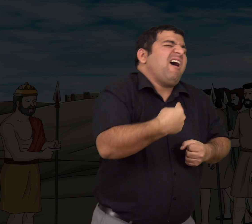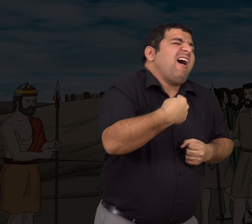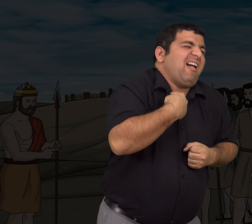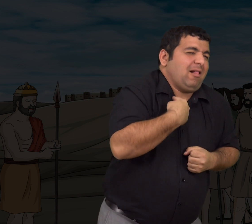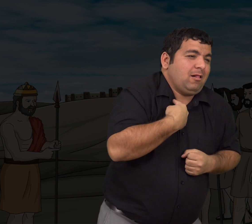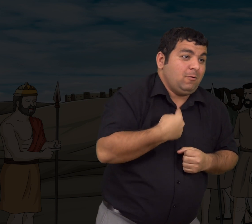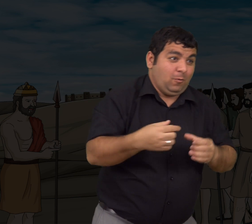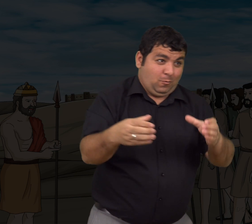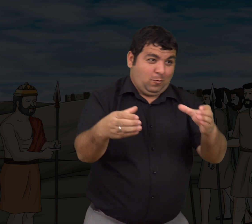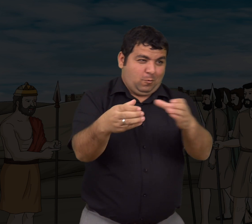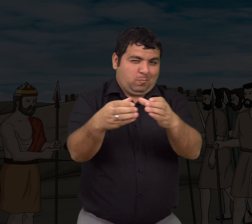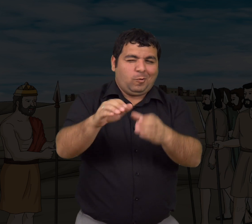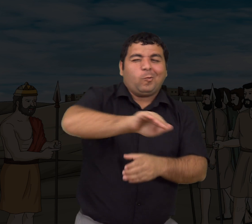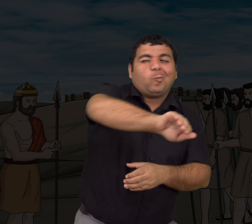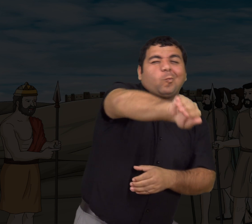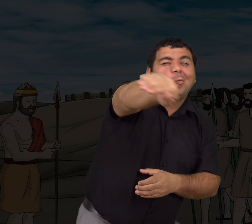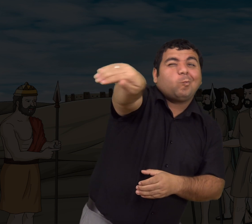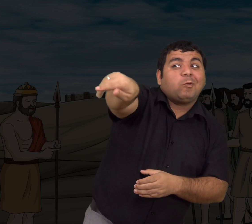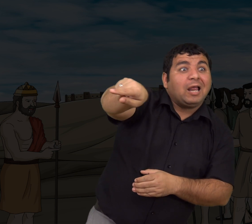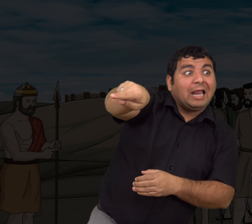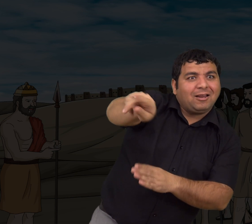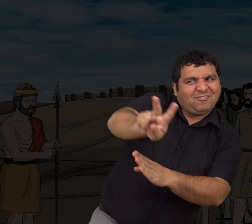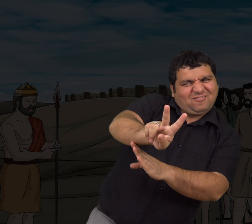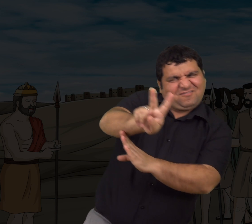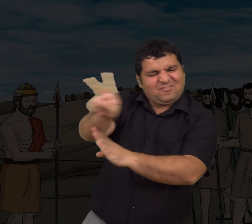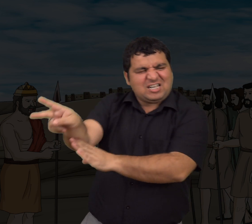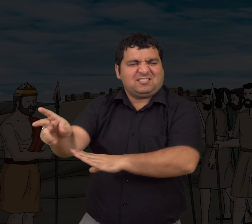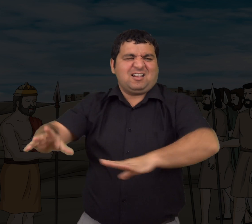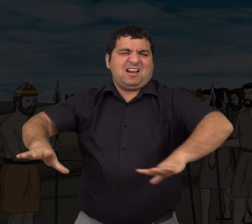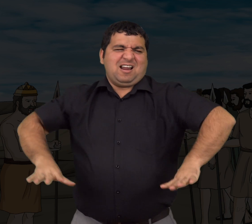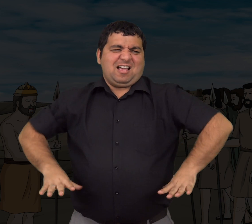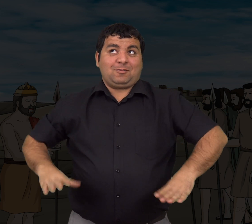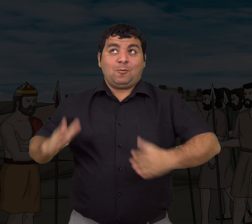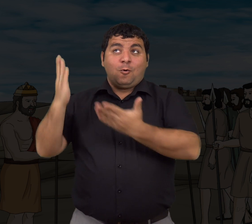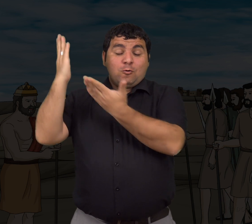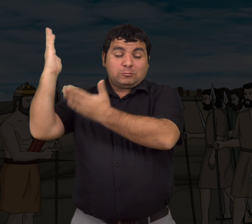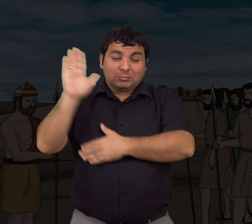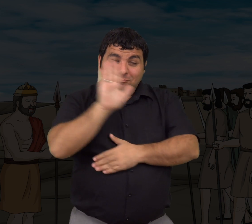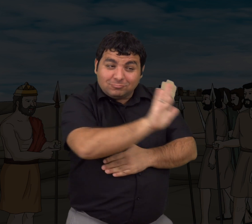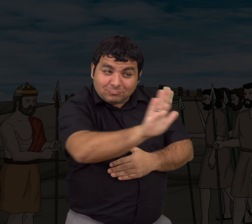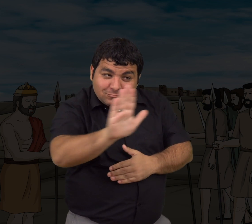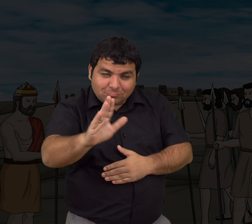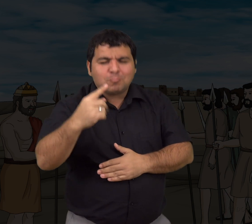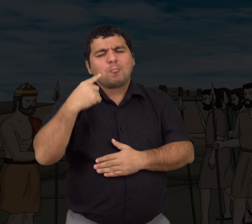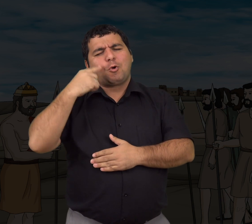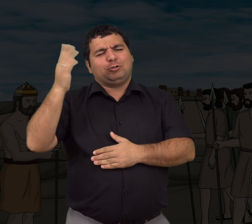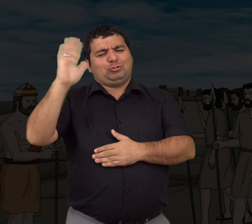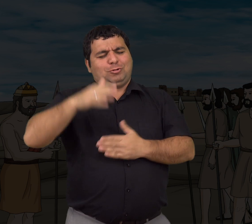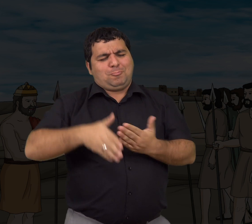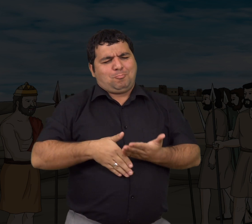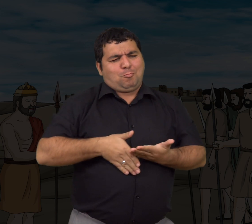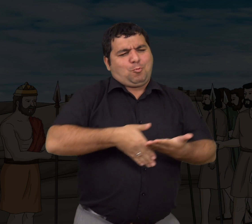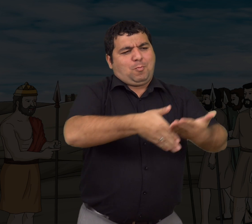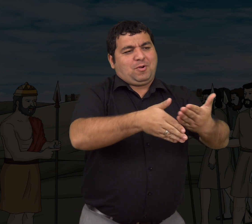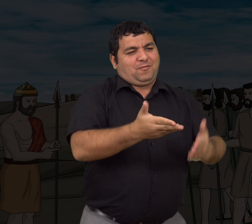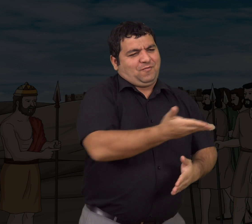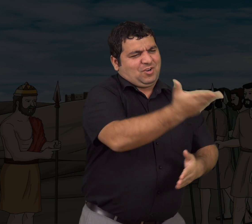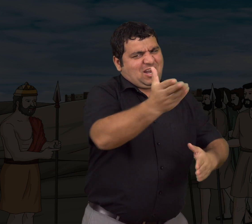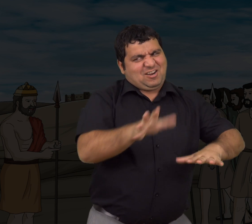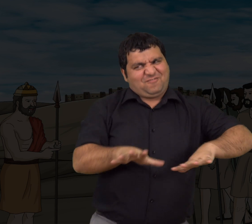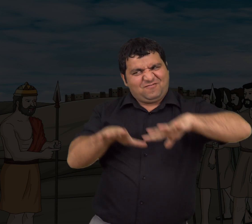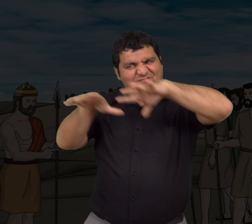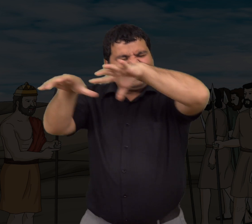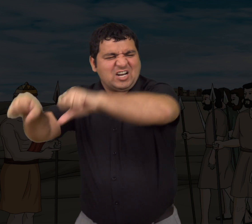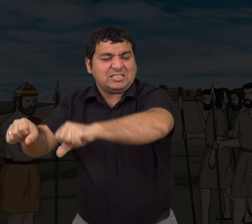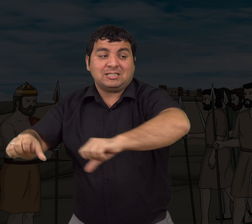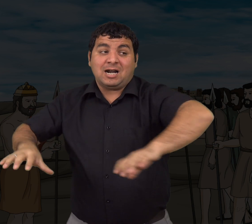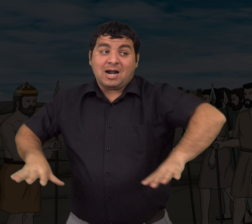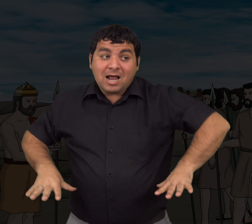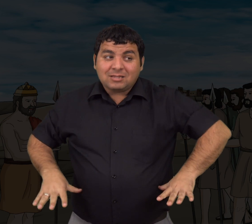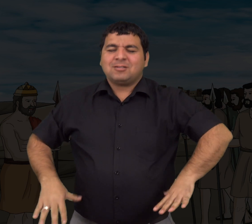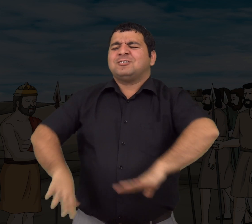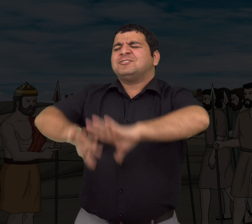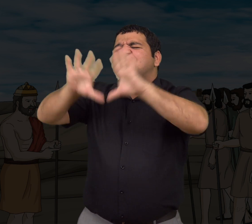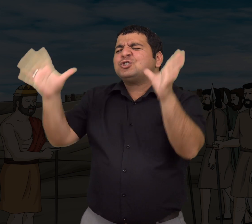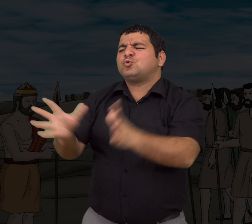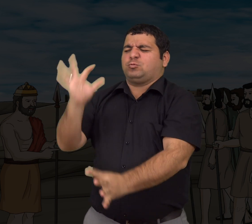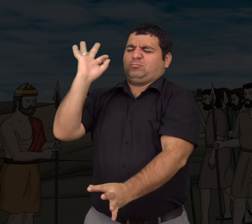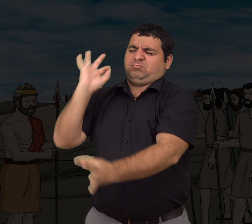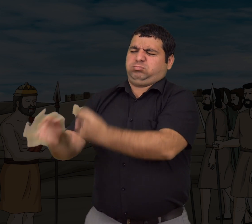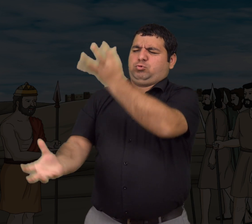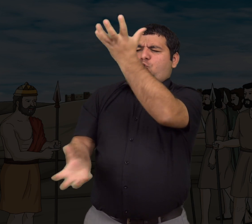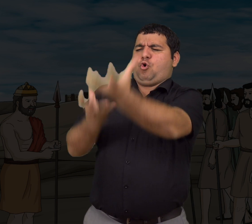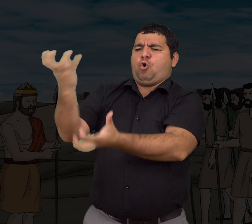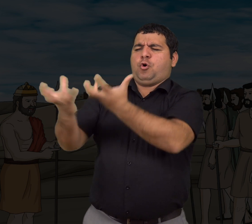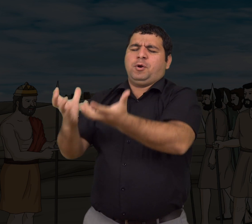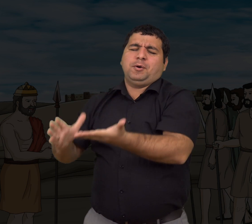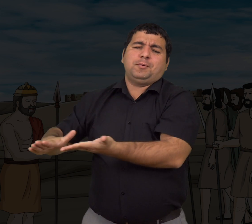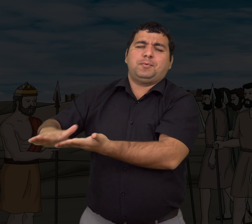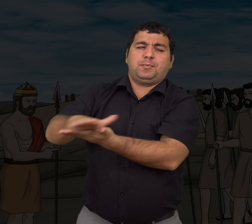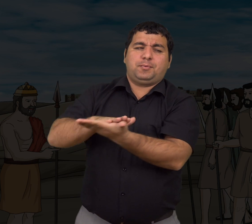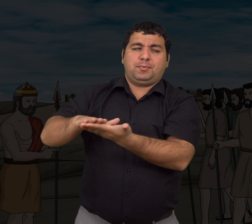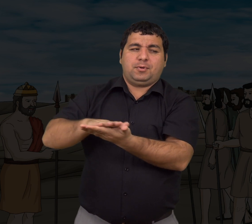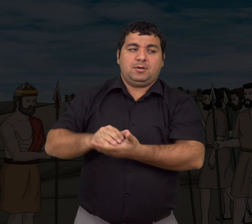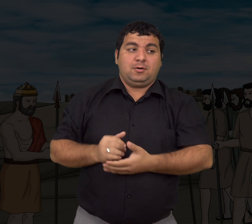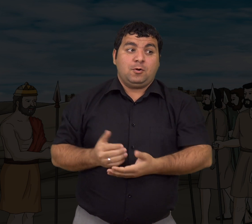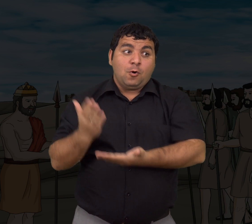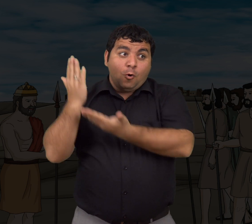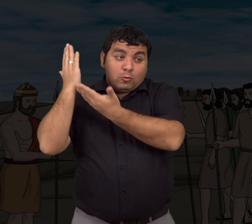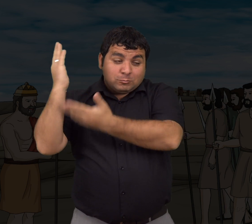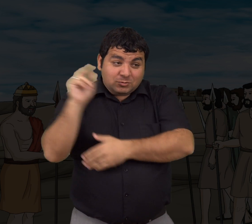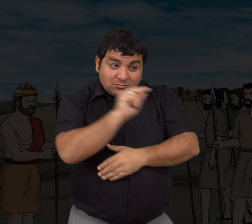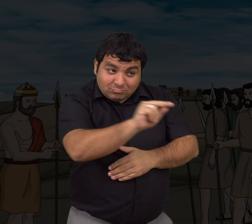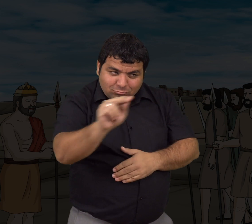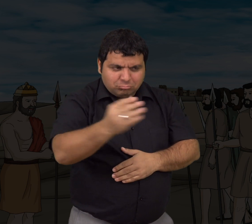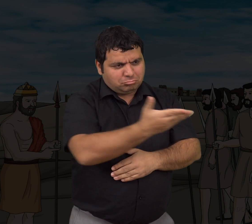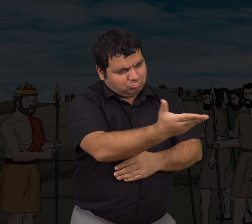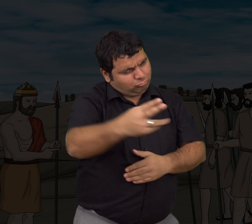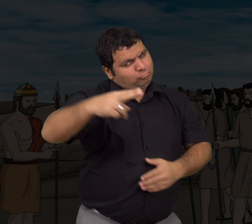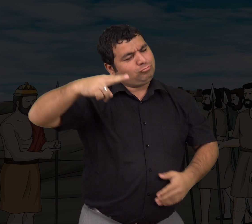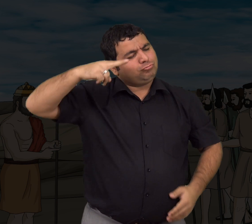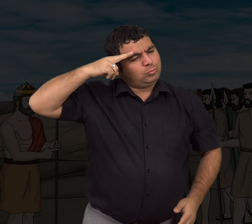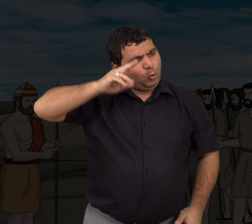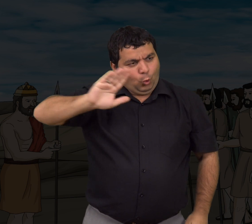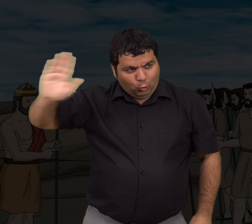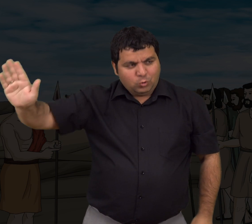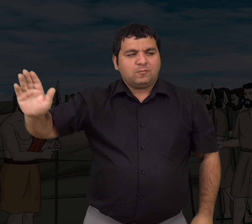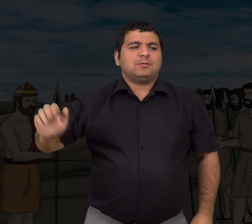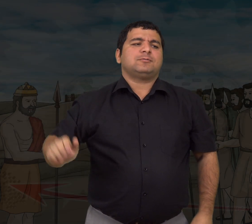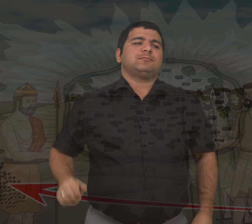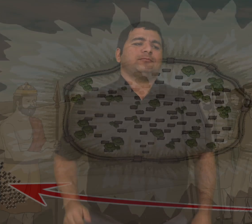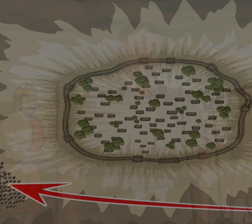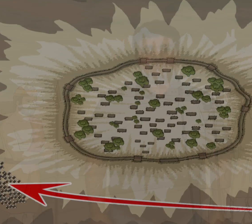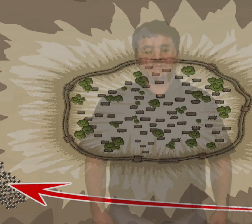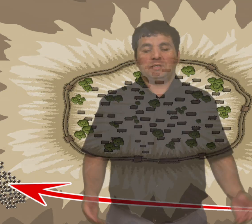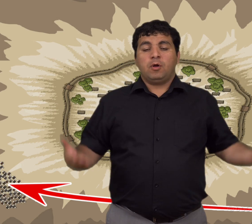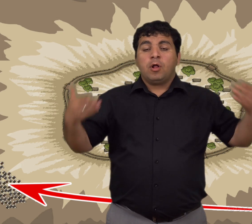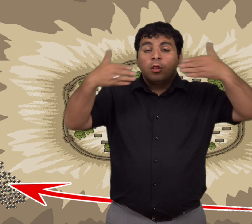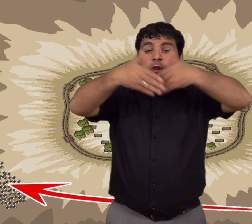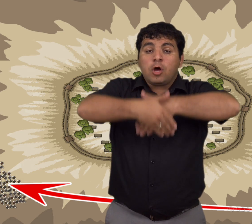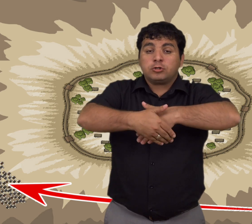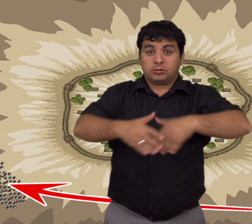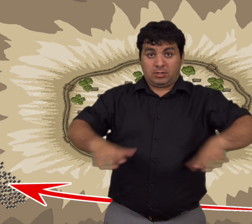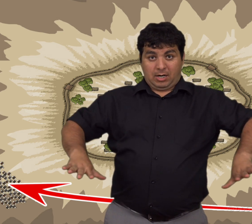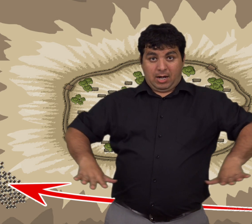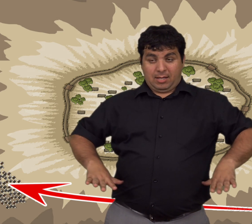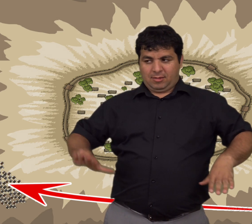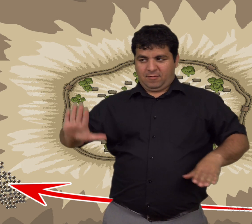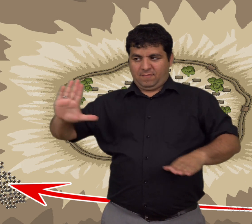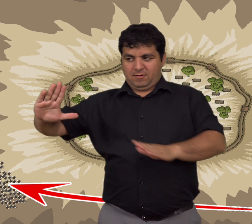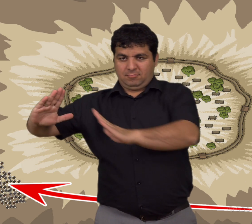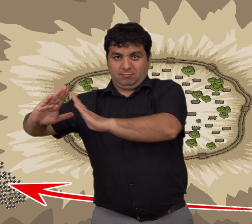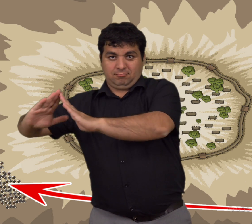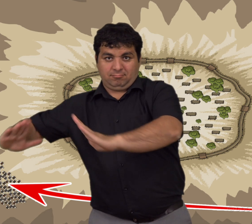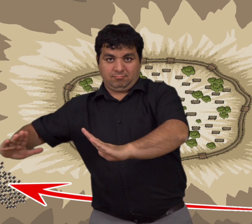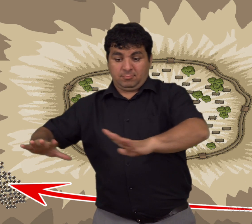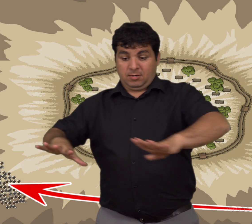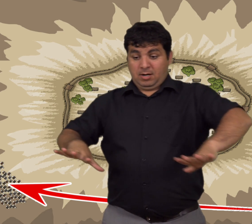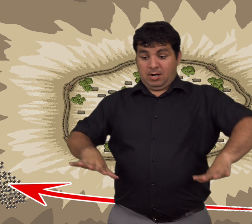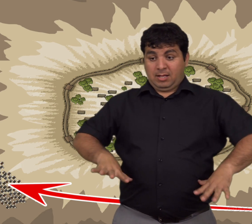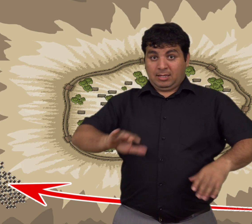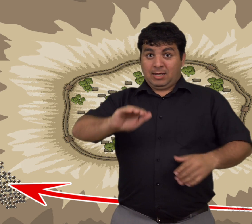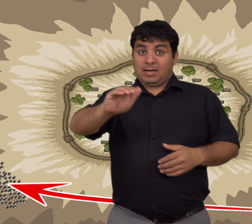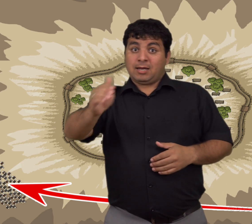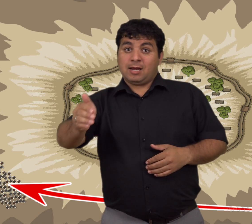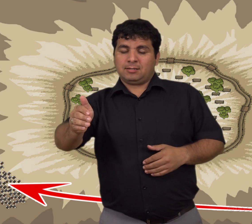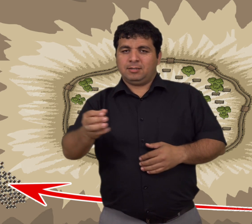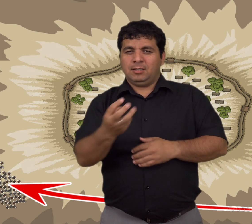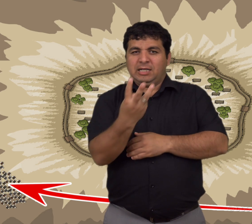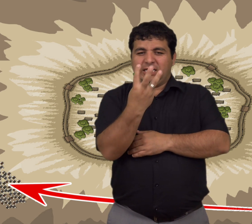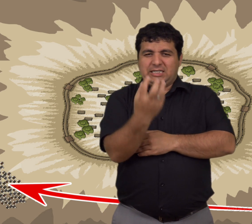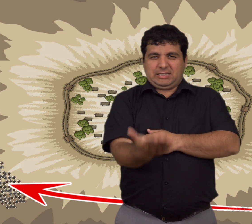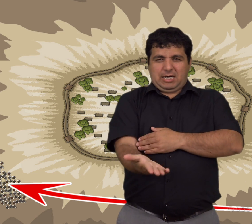So as we flee from them, you are to rise from the ambush and seize the city, for the LORD your God will deliver it into your hand. And when you have taken the city, set it on fire. Do as the LORD has commanded! See, I have given you orders.”